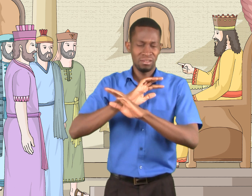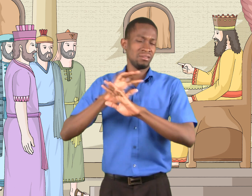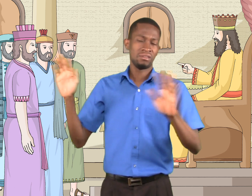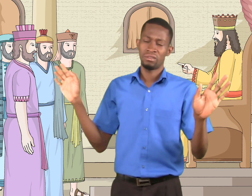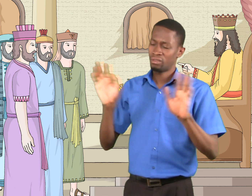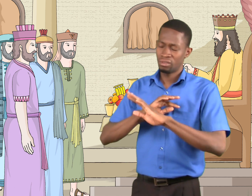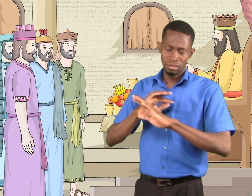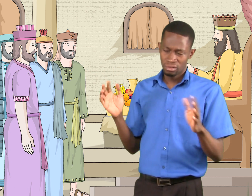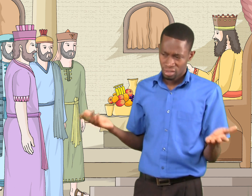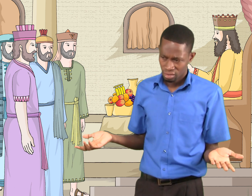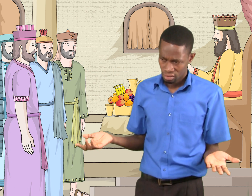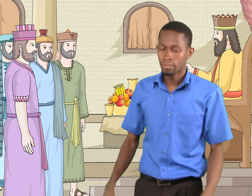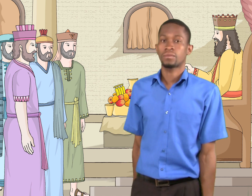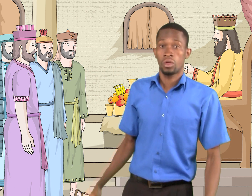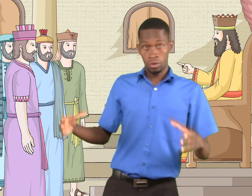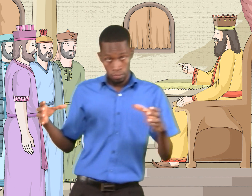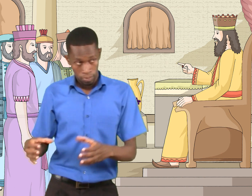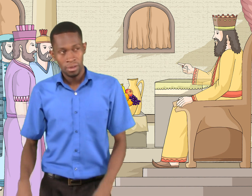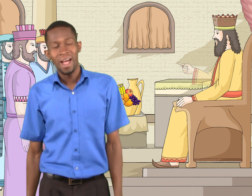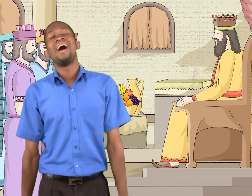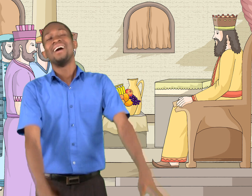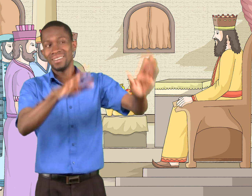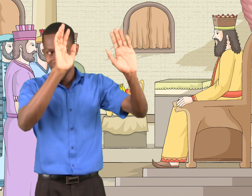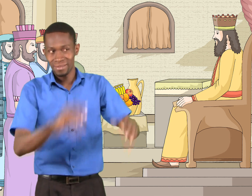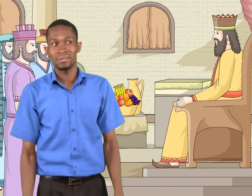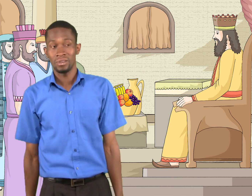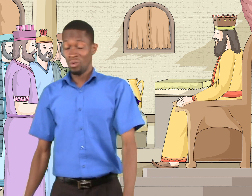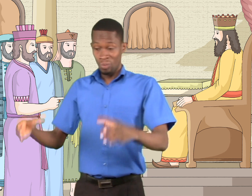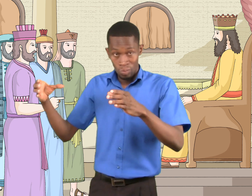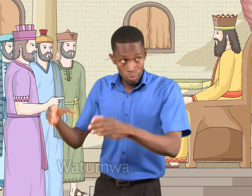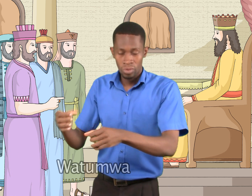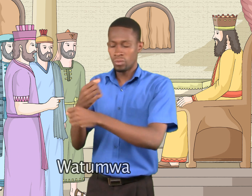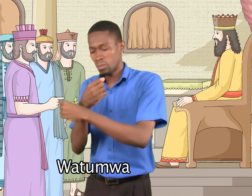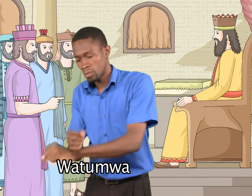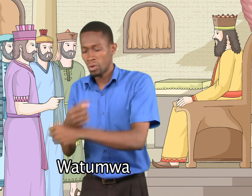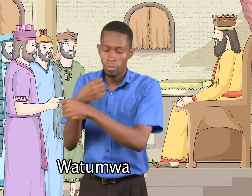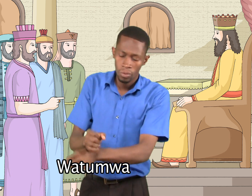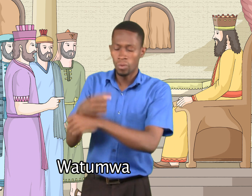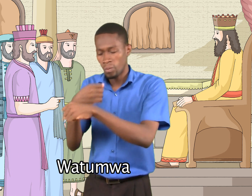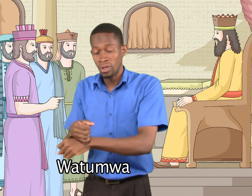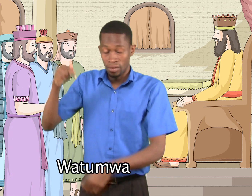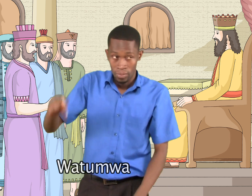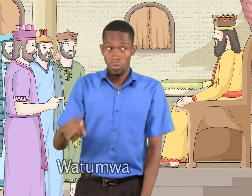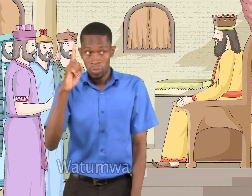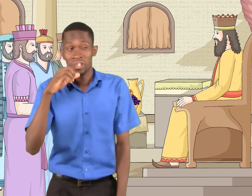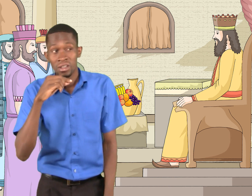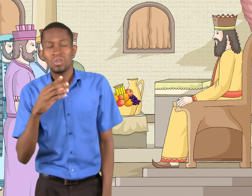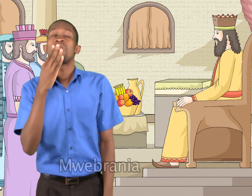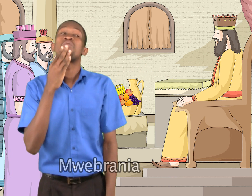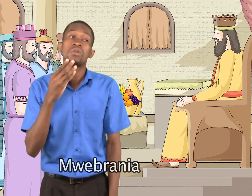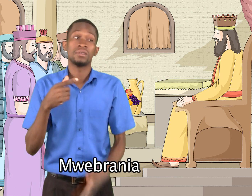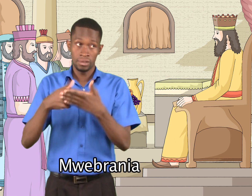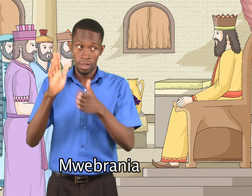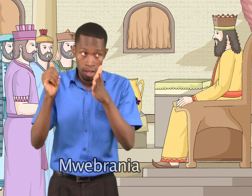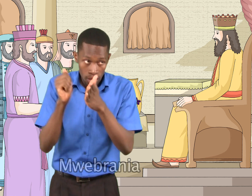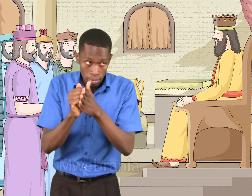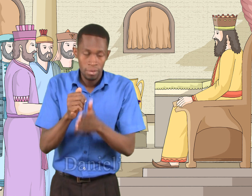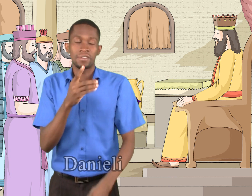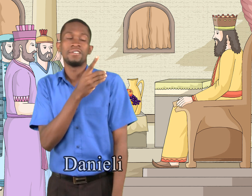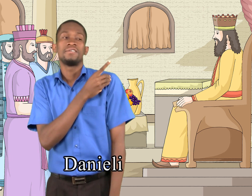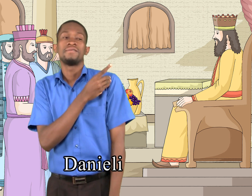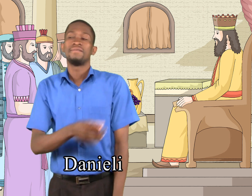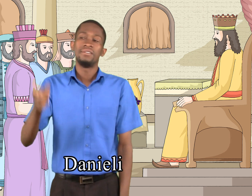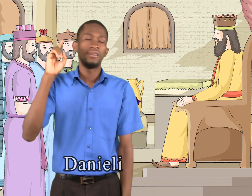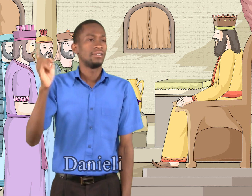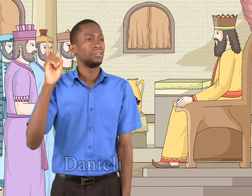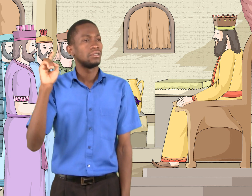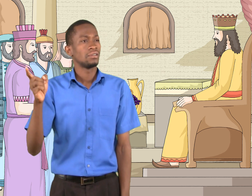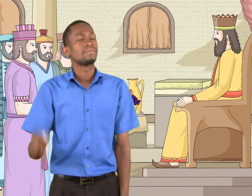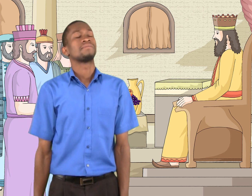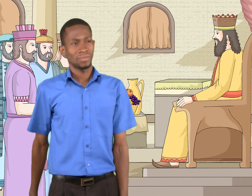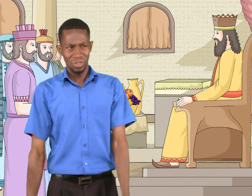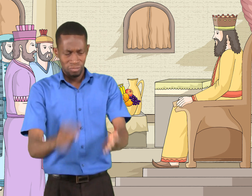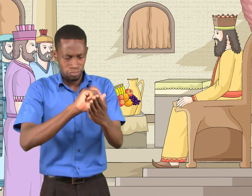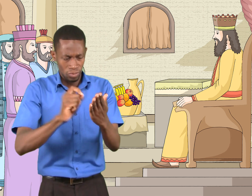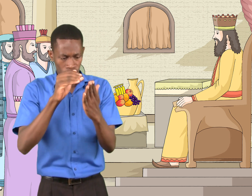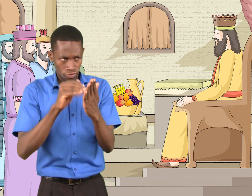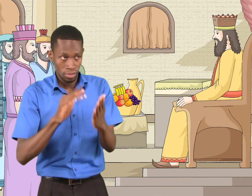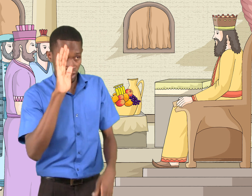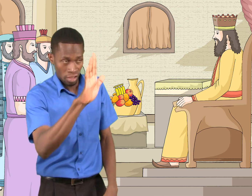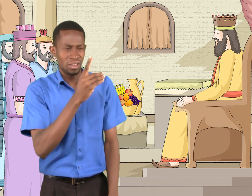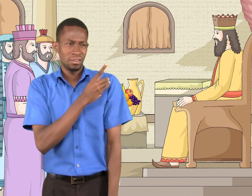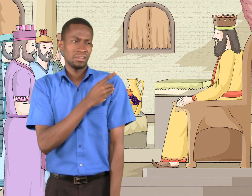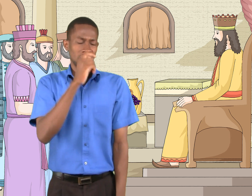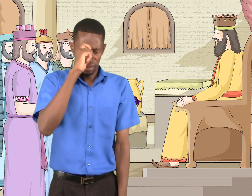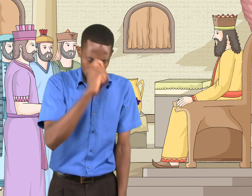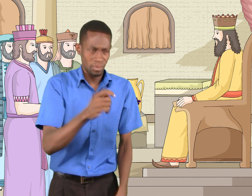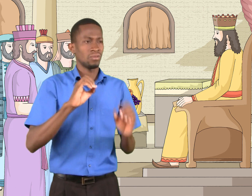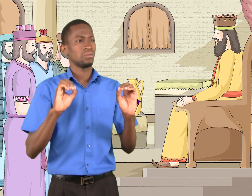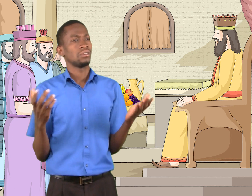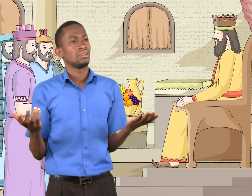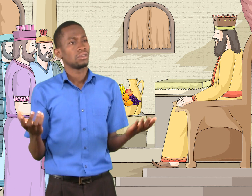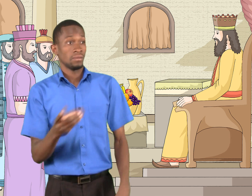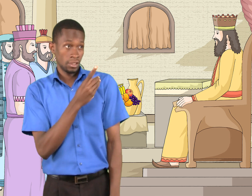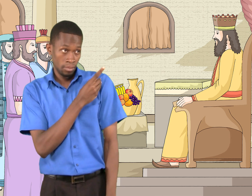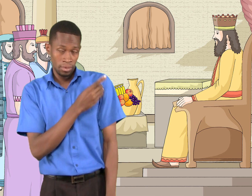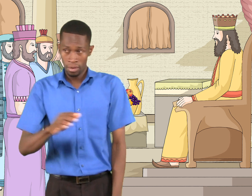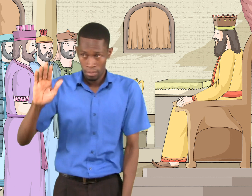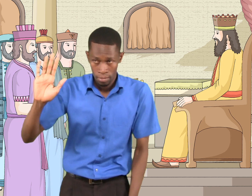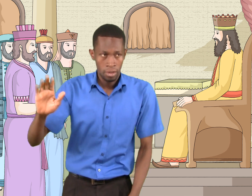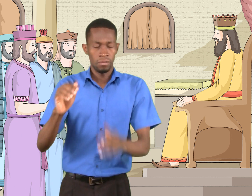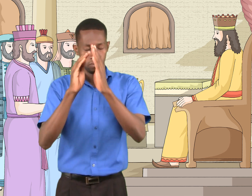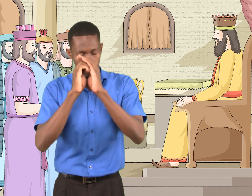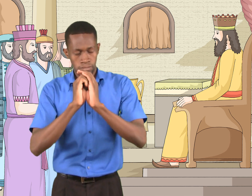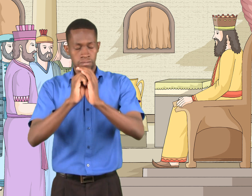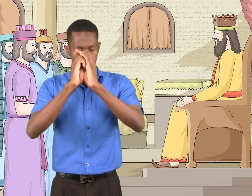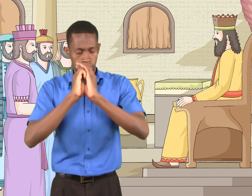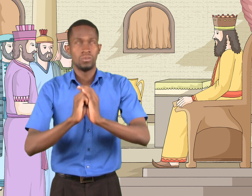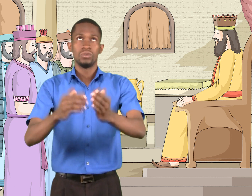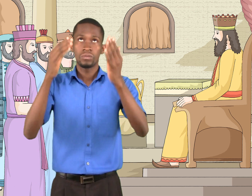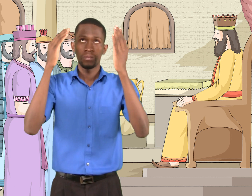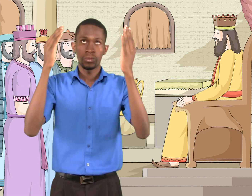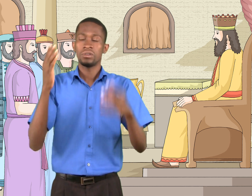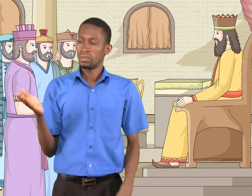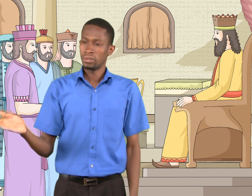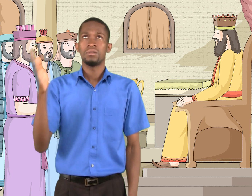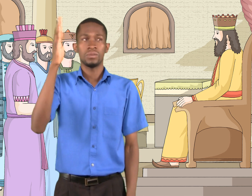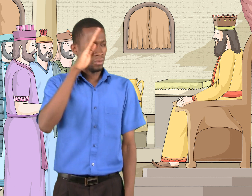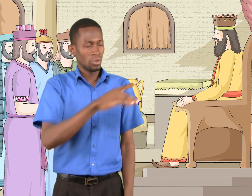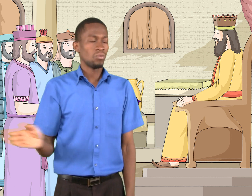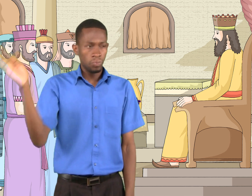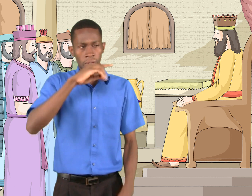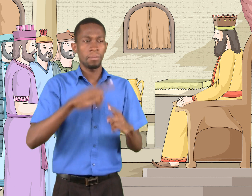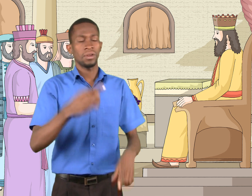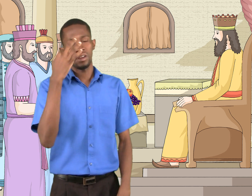Then they told the king, “Daniel, one of the exiles from Judah, shows no regard for you, O king, or for the decree that you have signed.